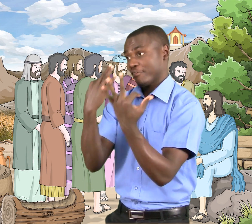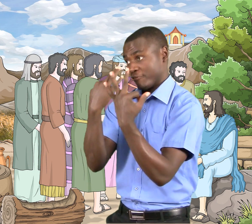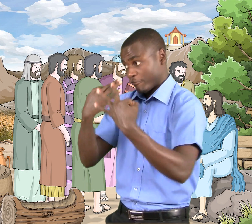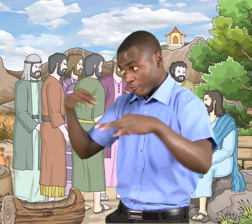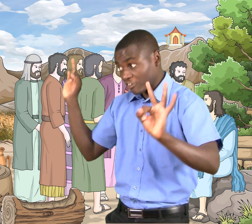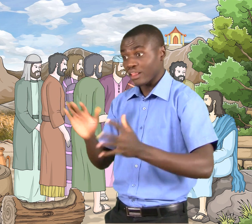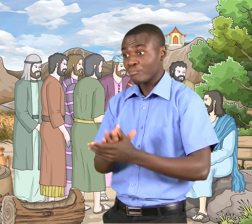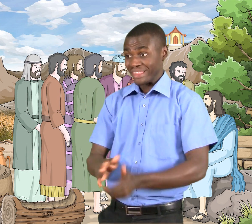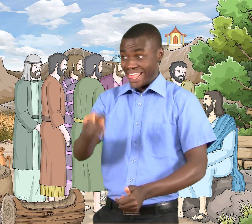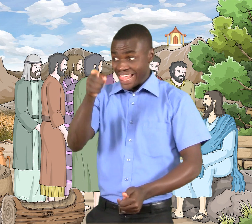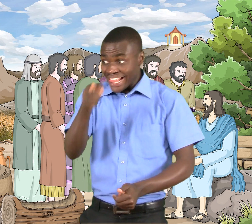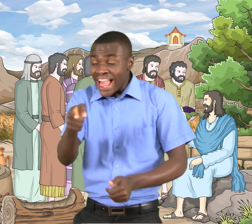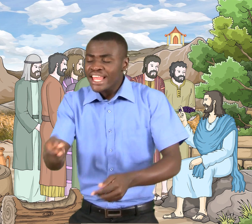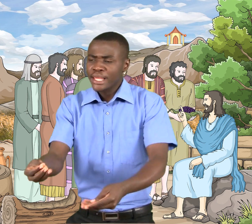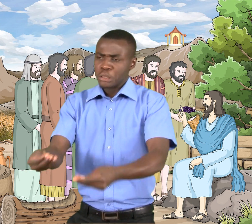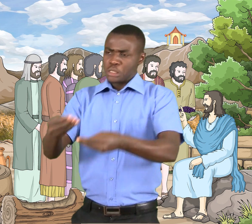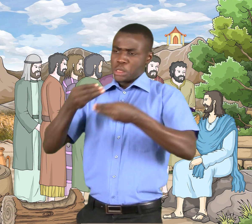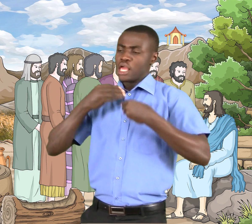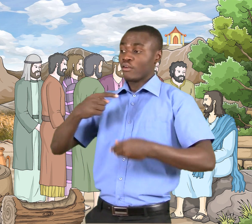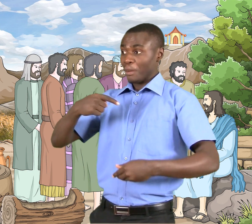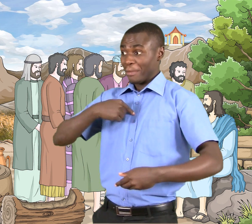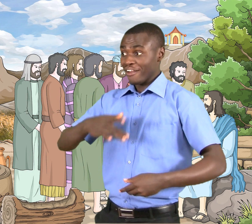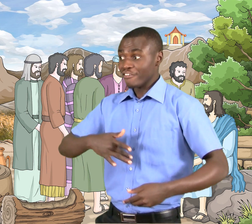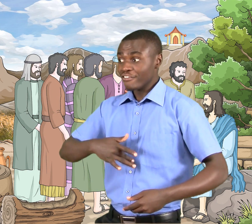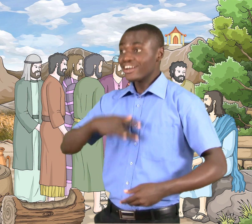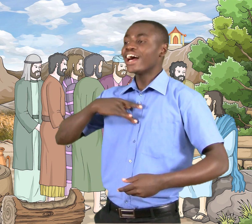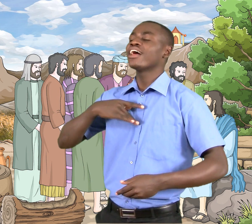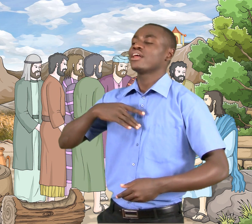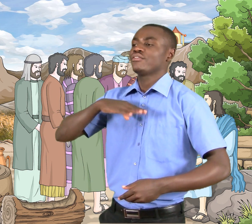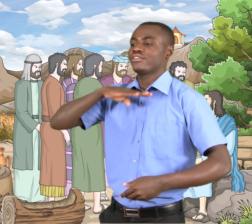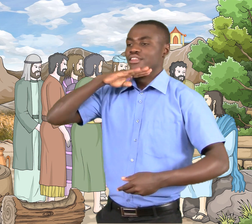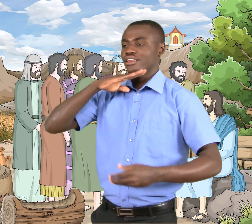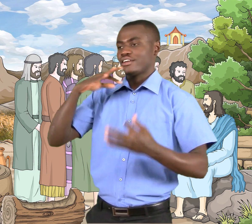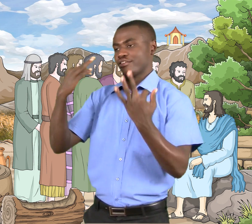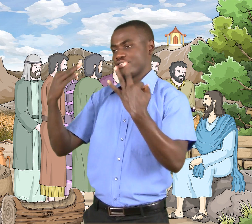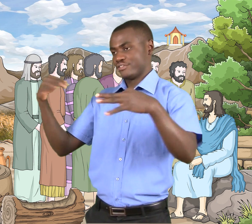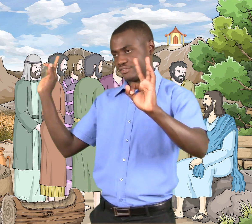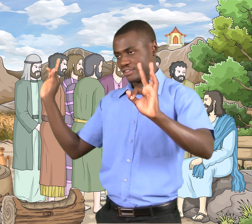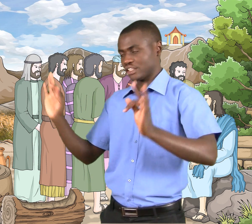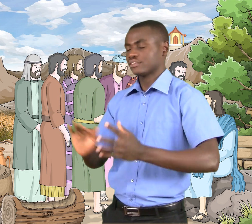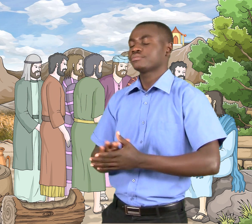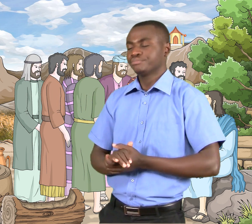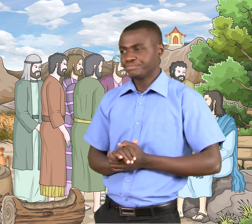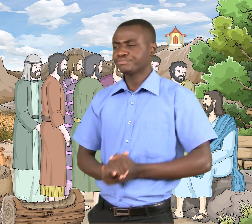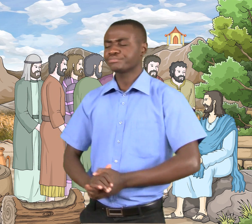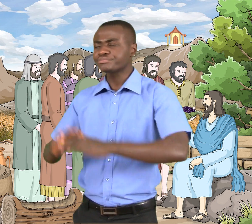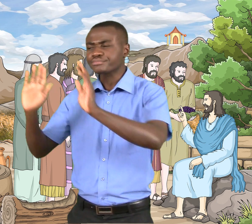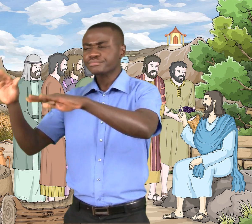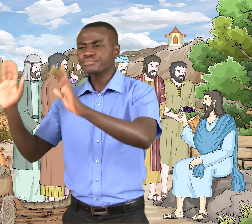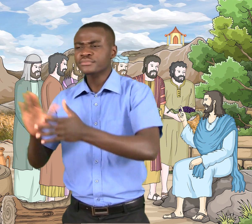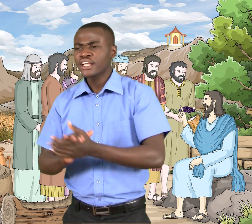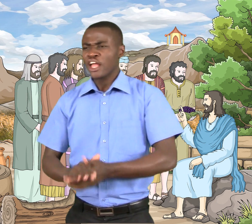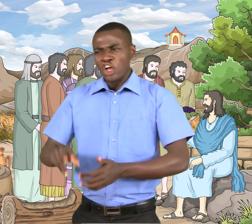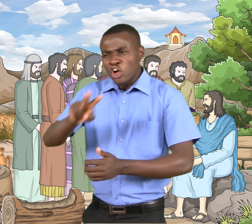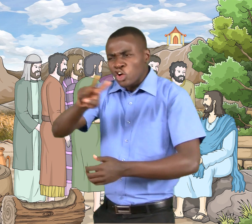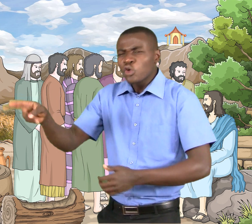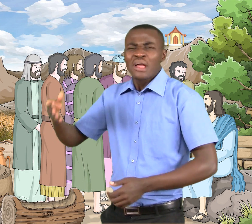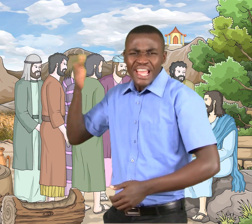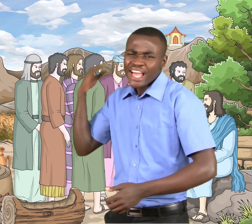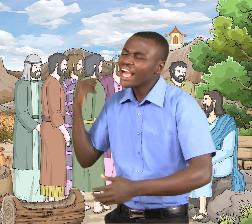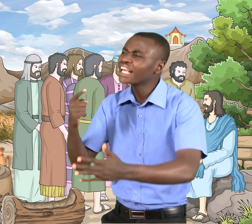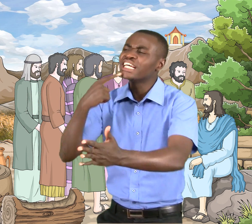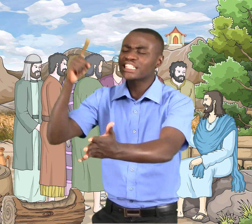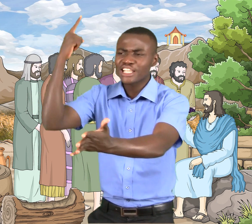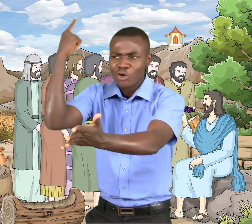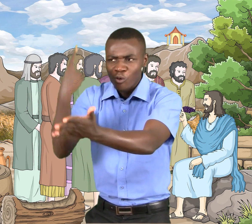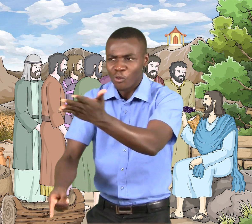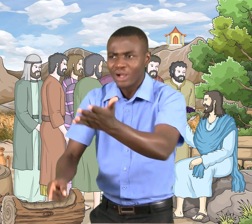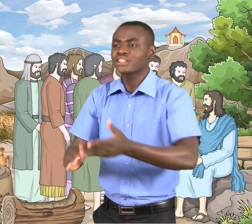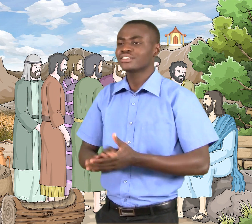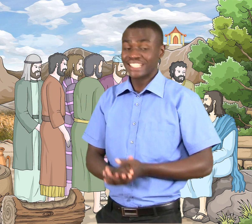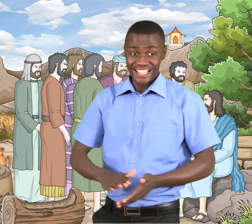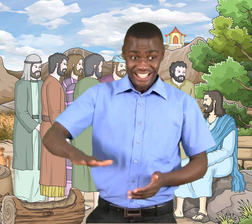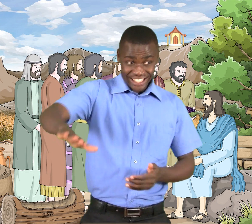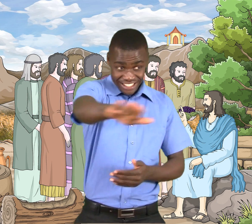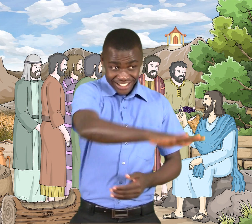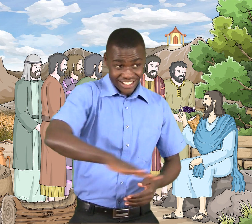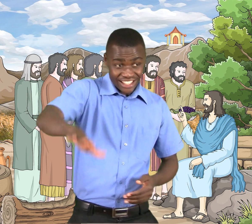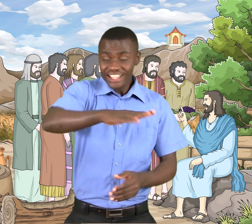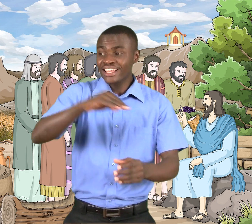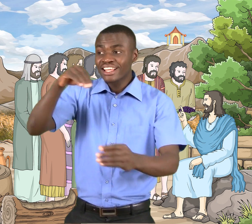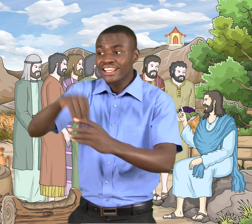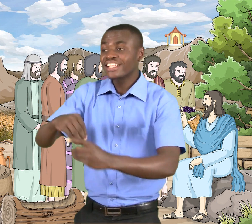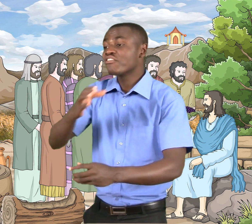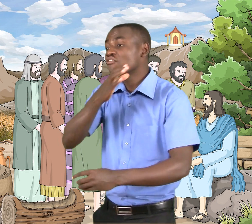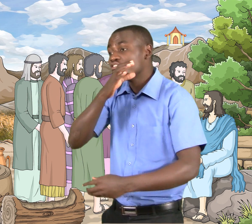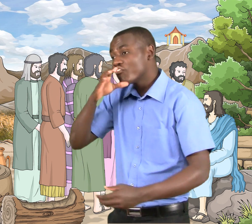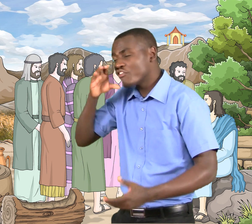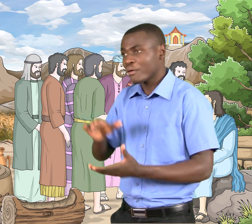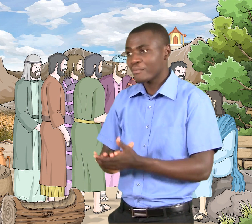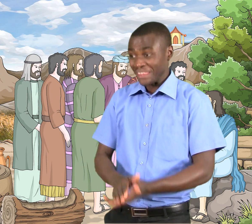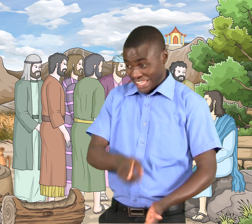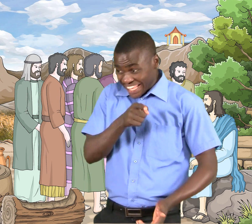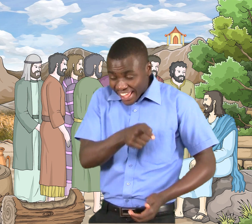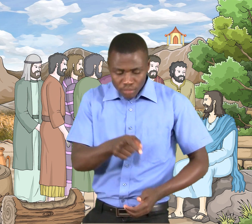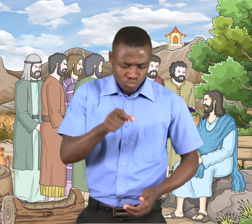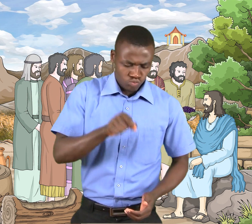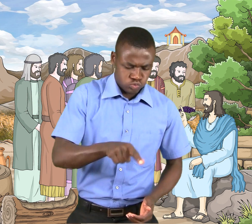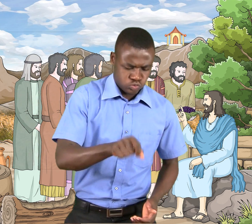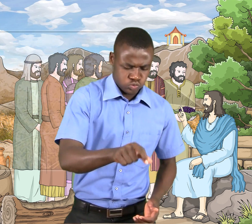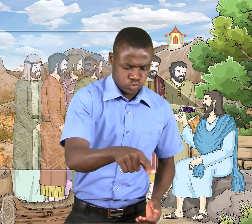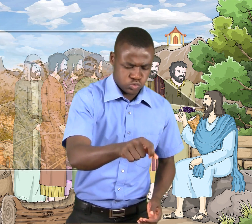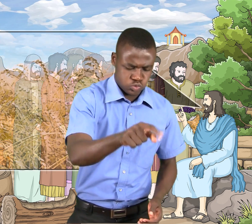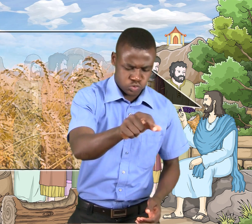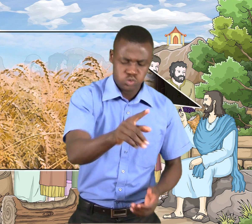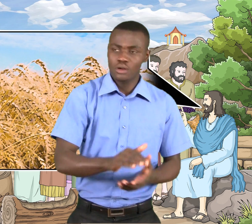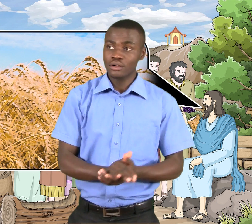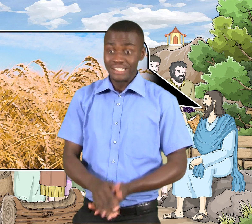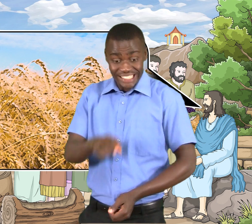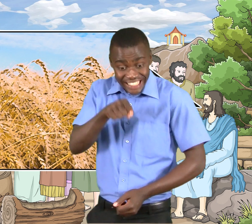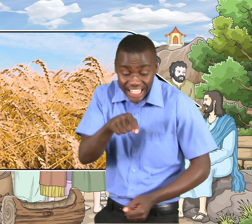Do you not say, ‘There are still four months until the harvest’?